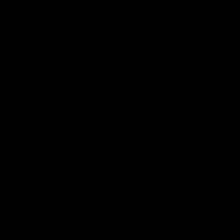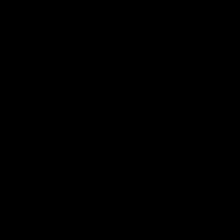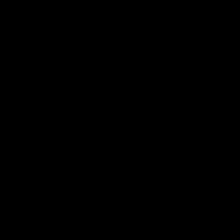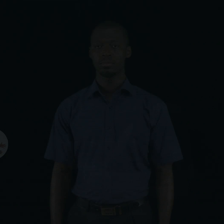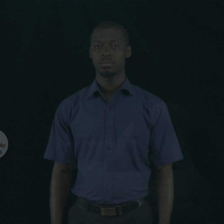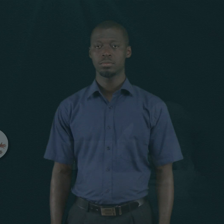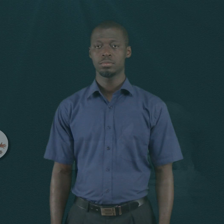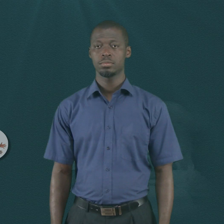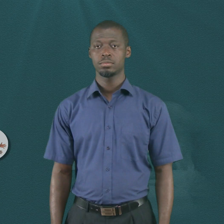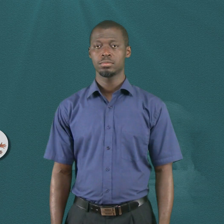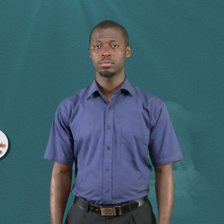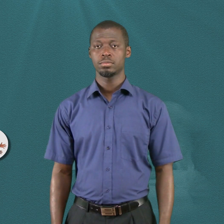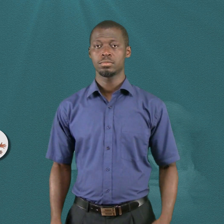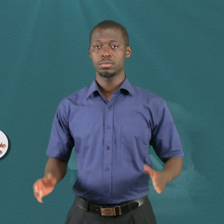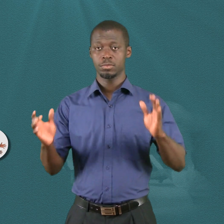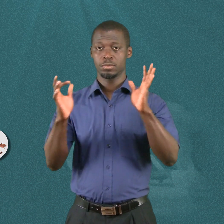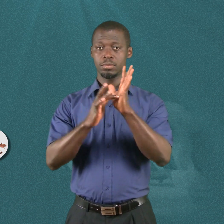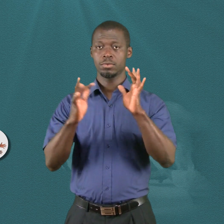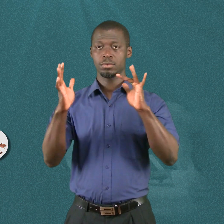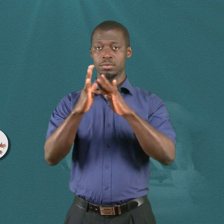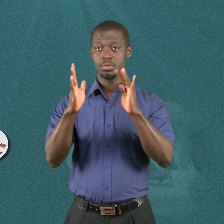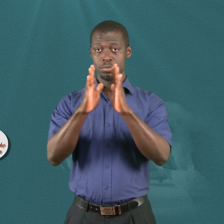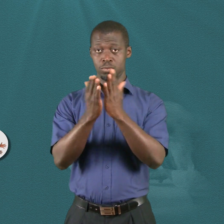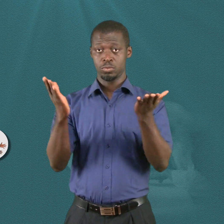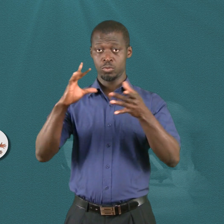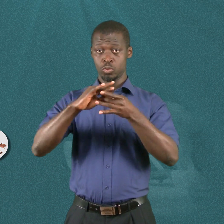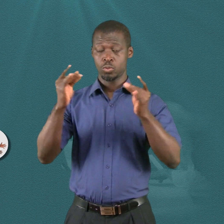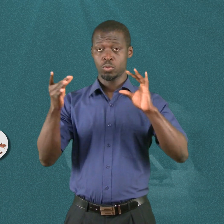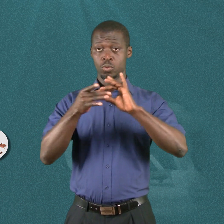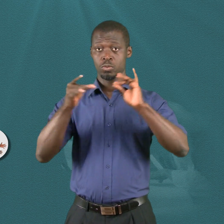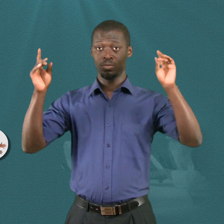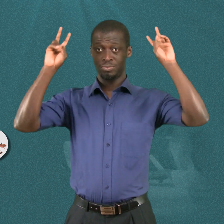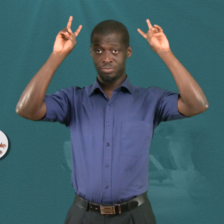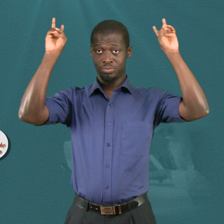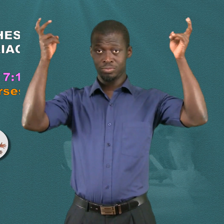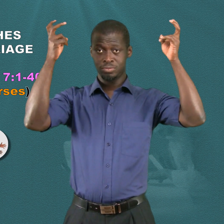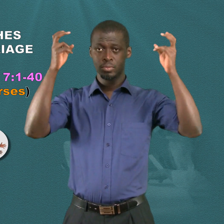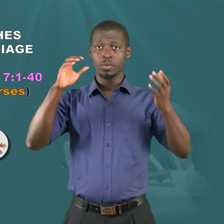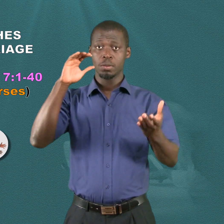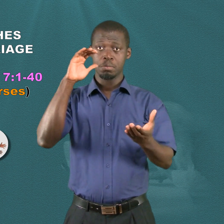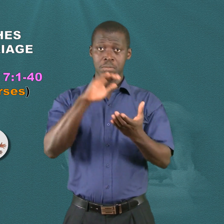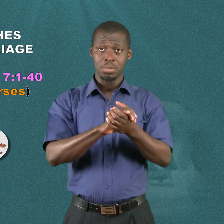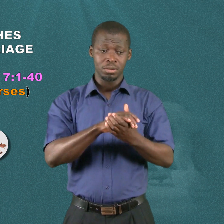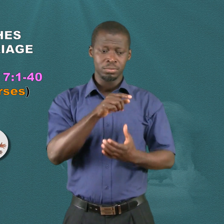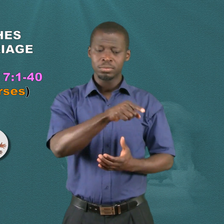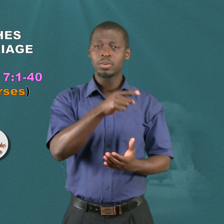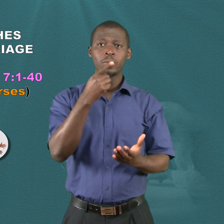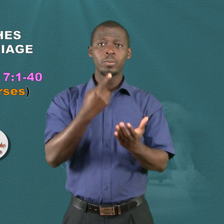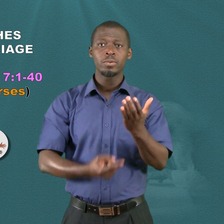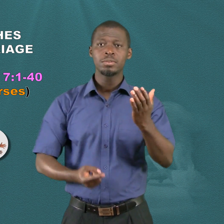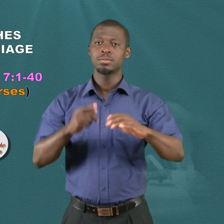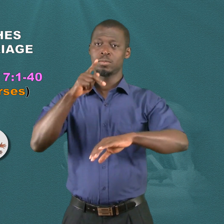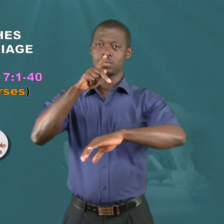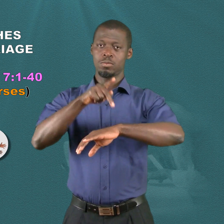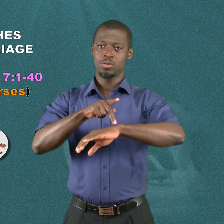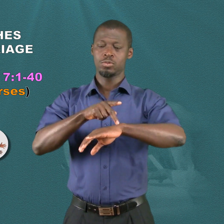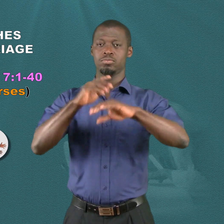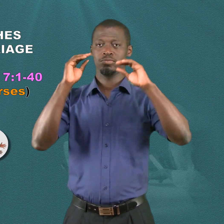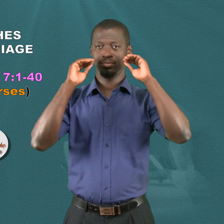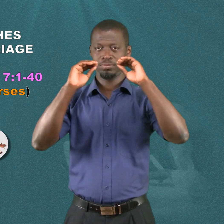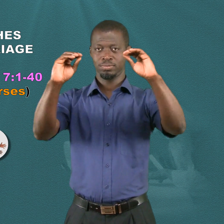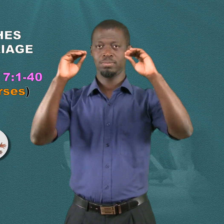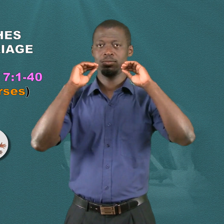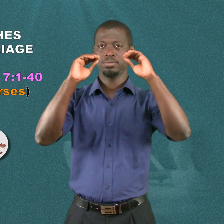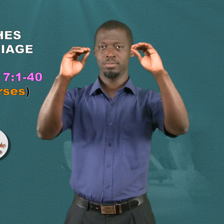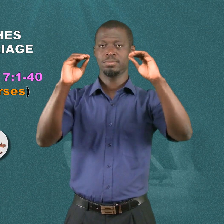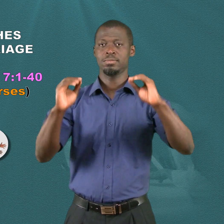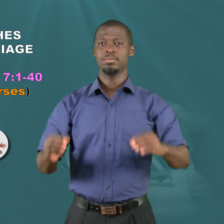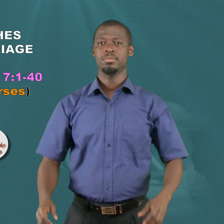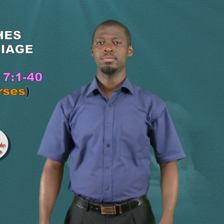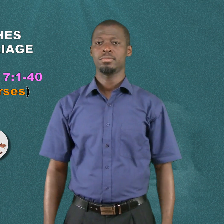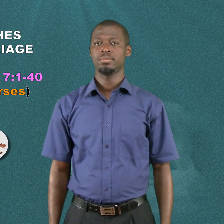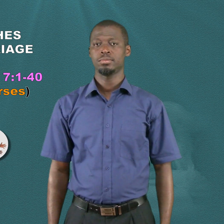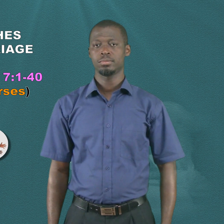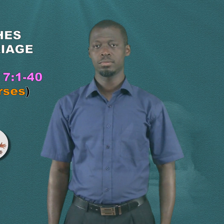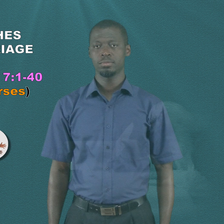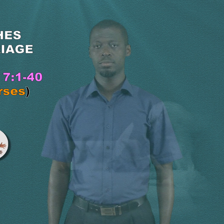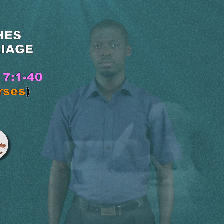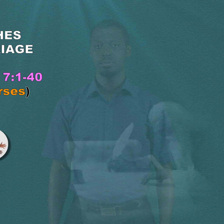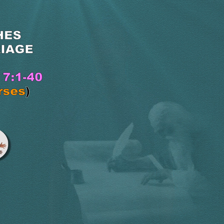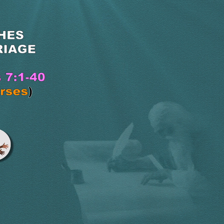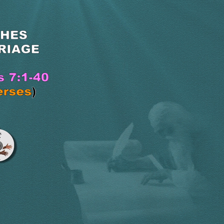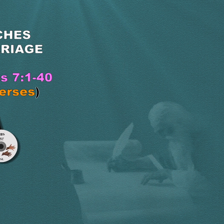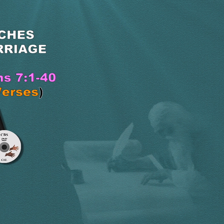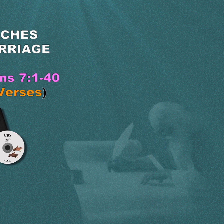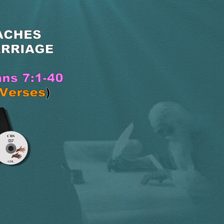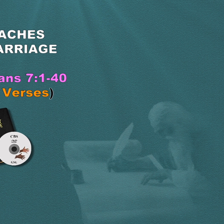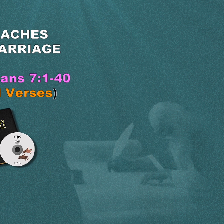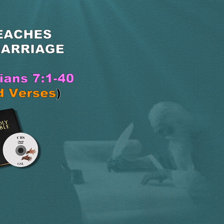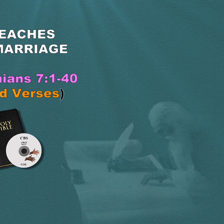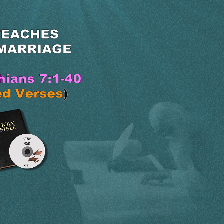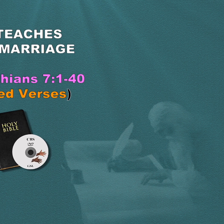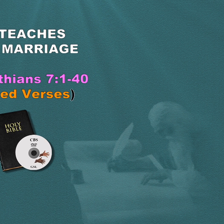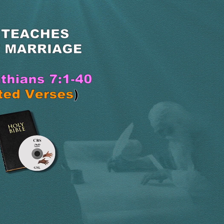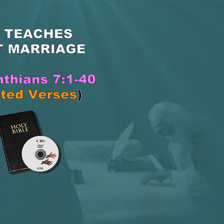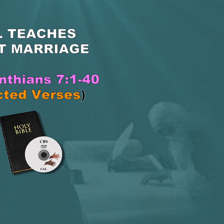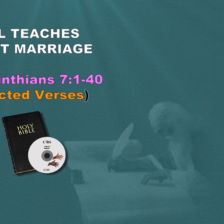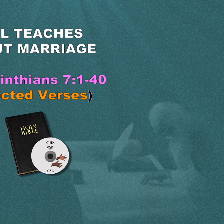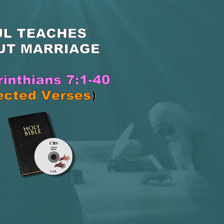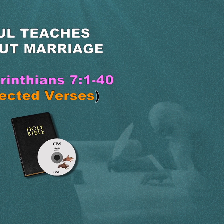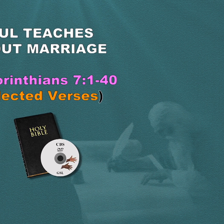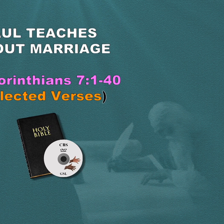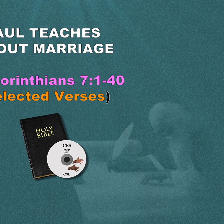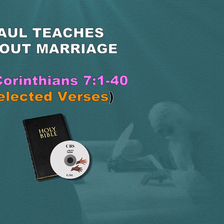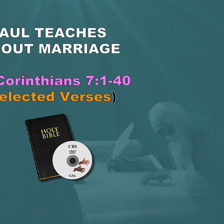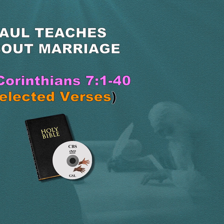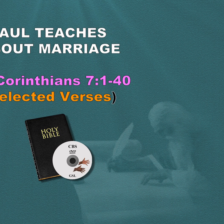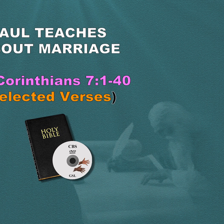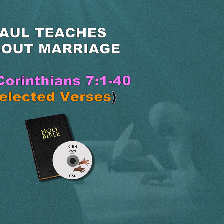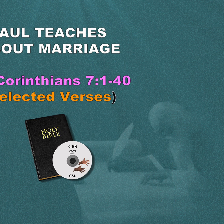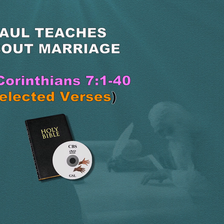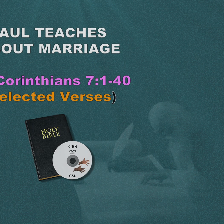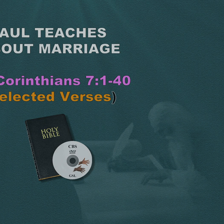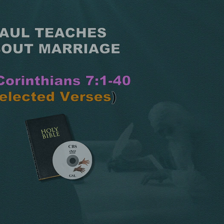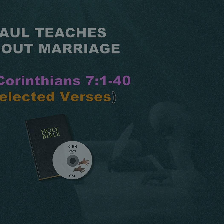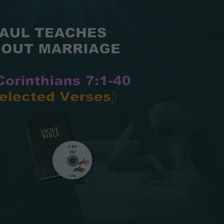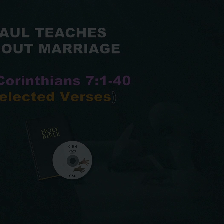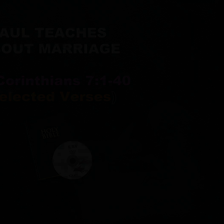Paul teaches about marriage